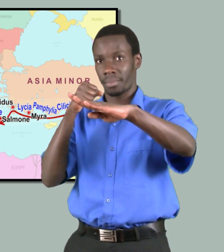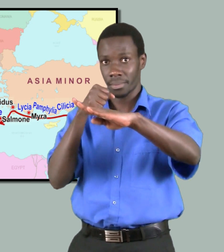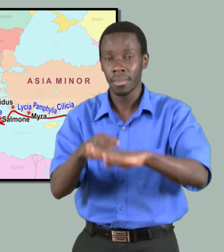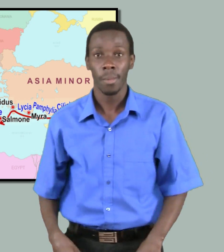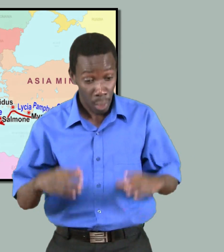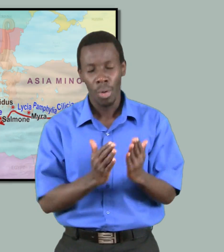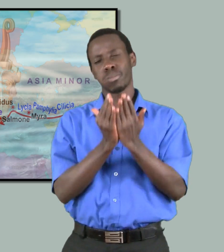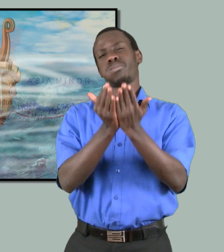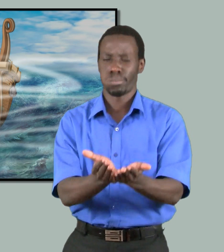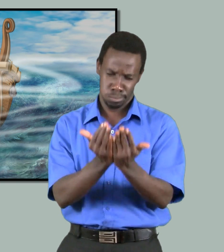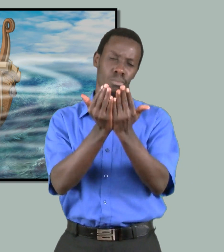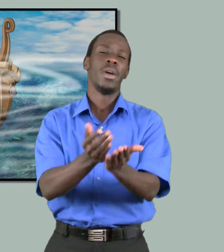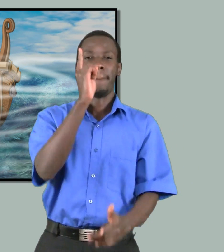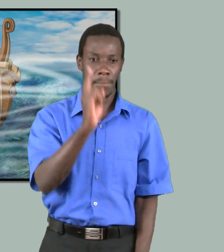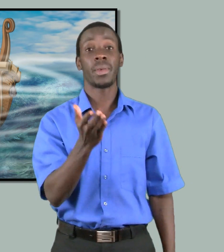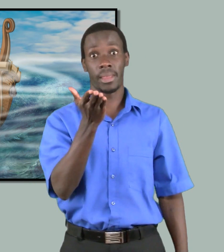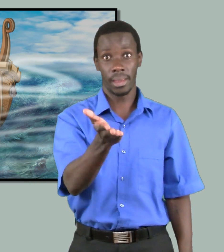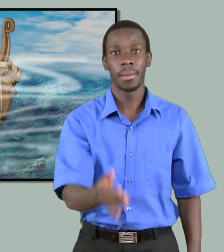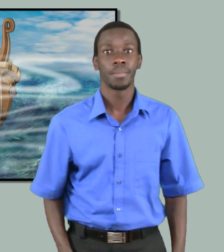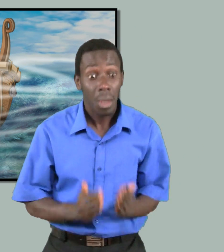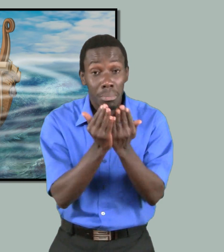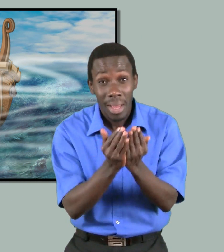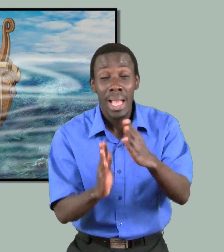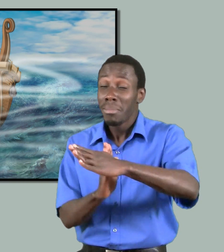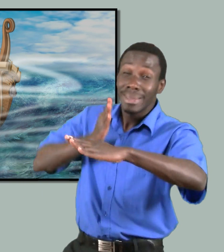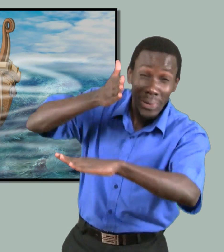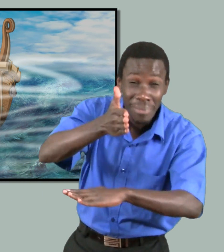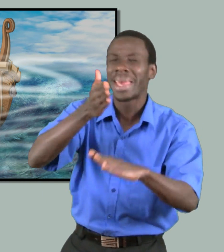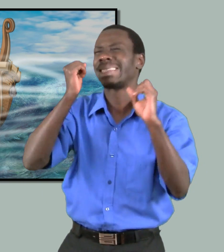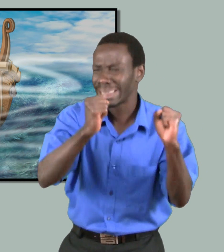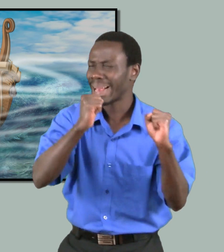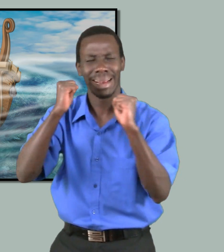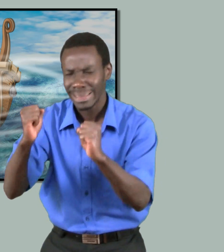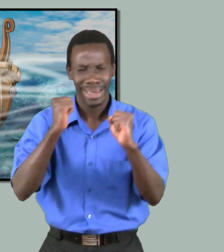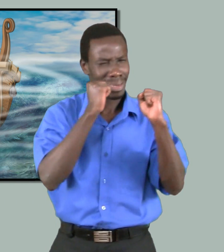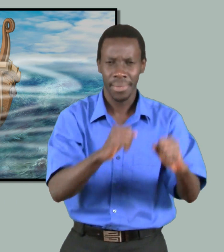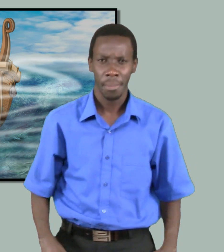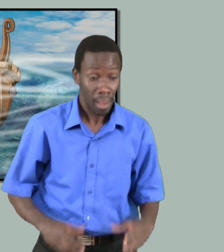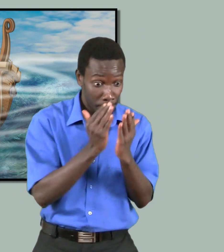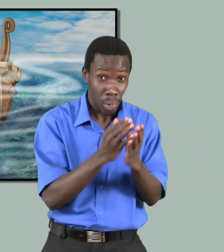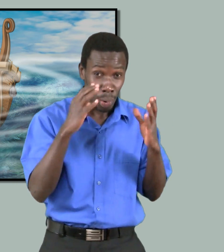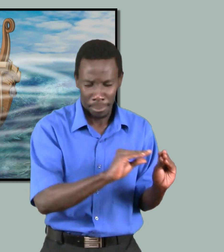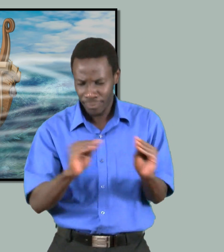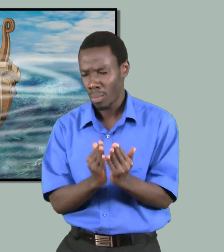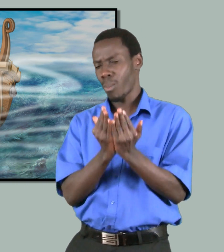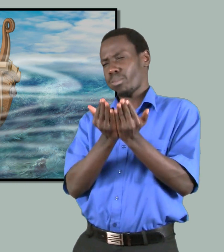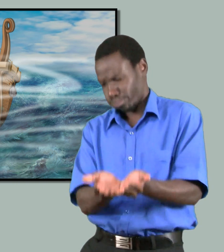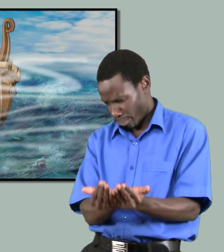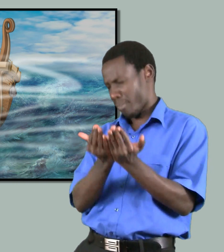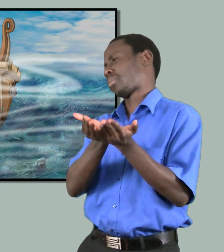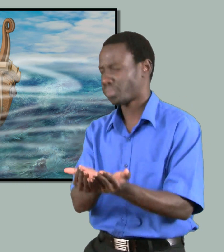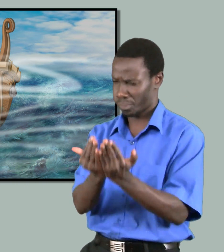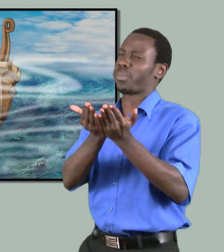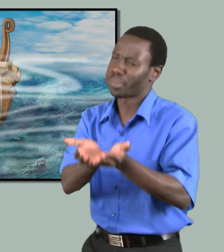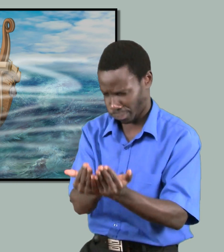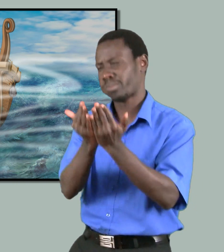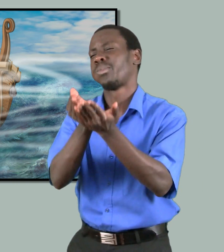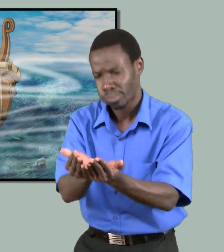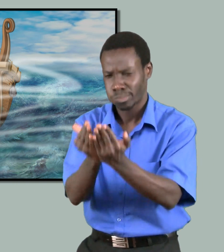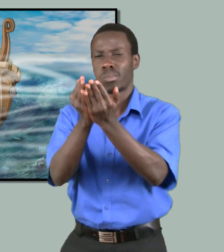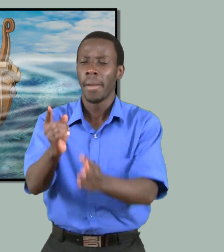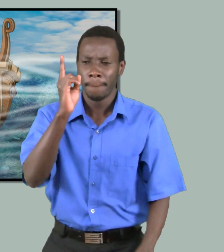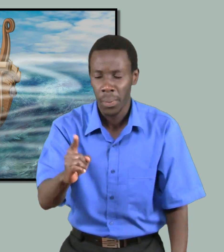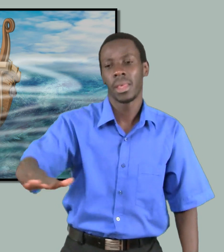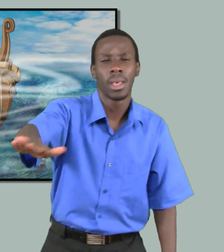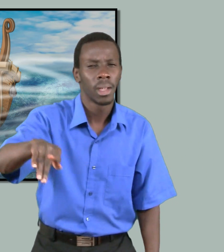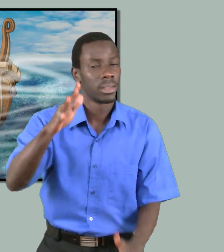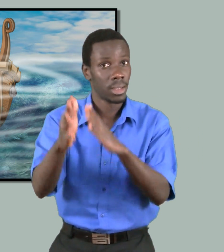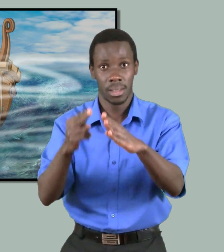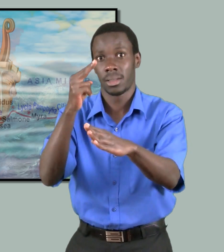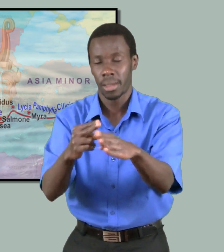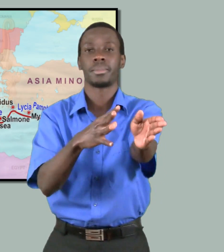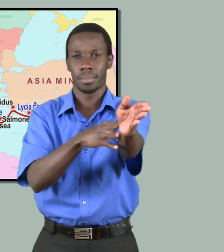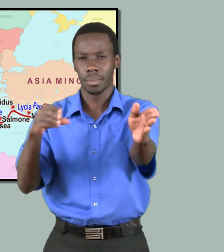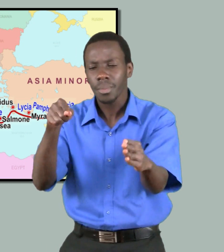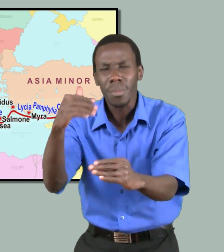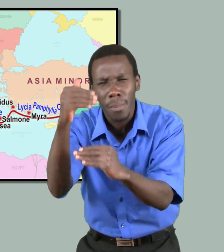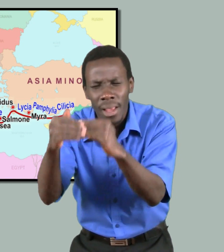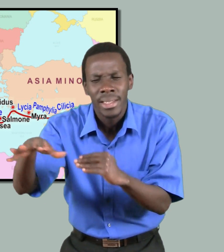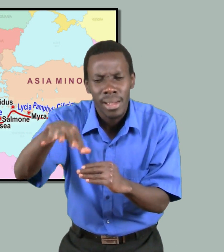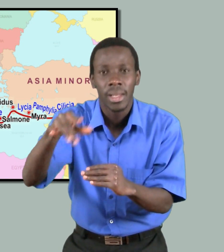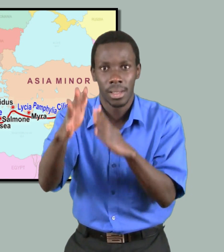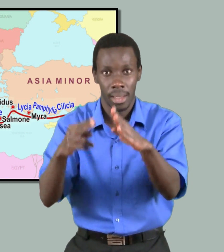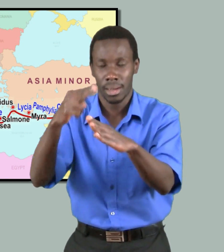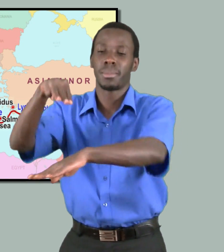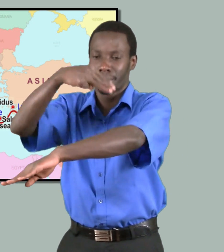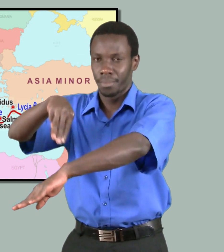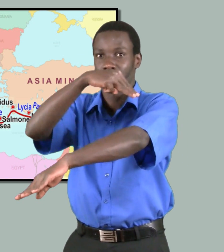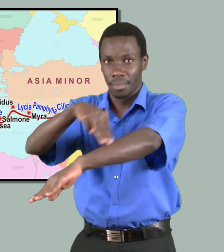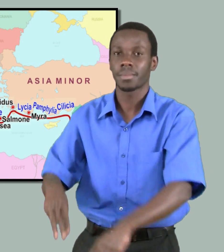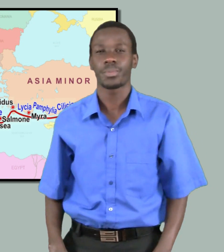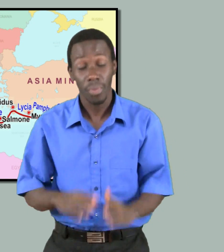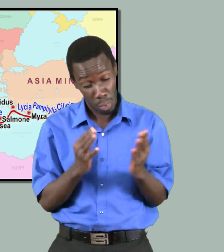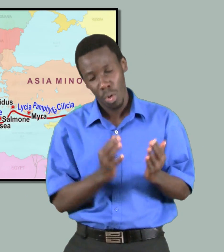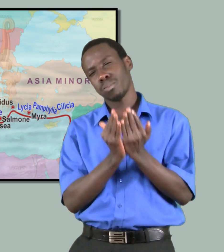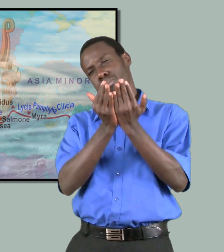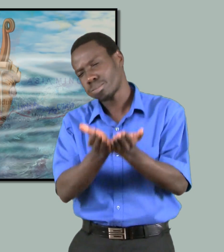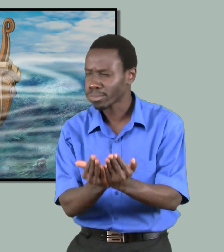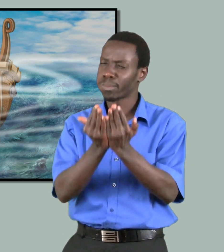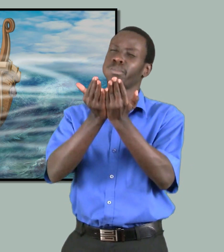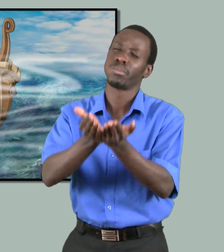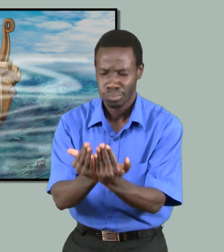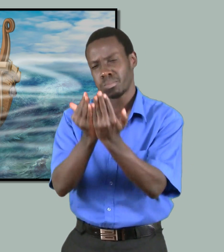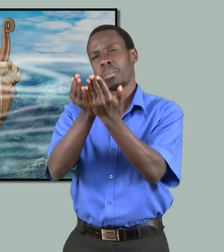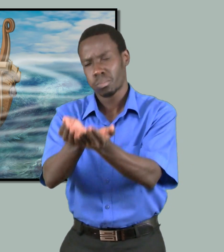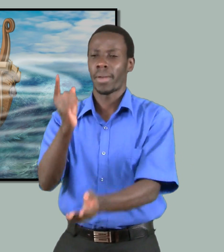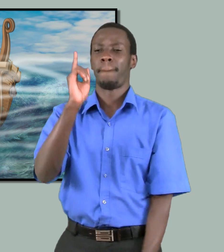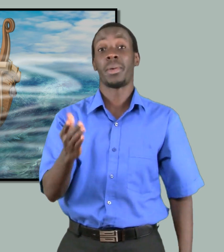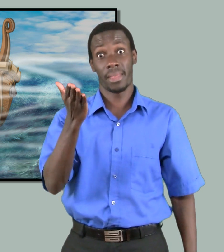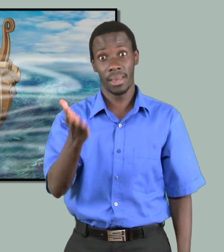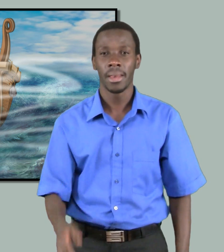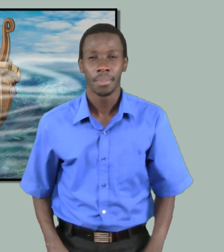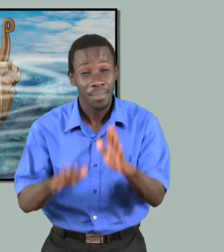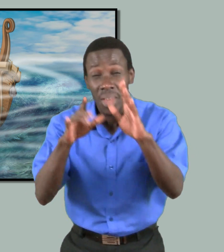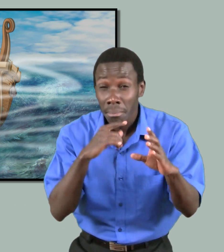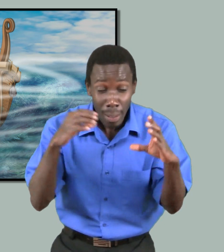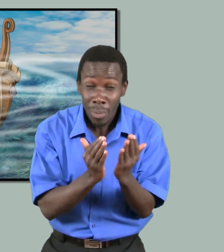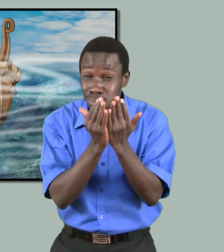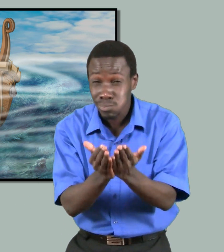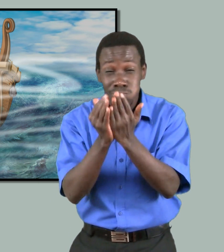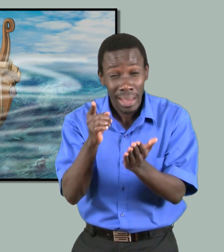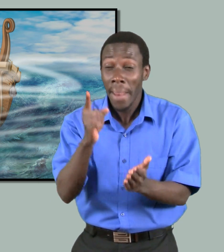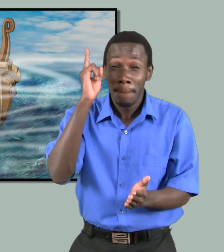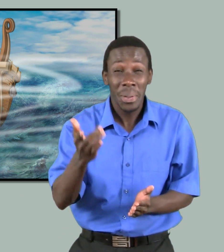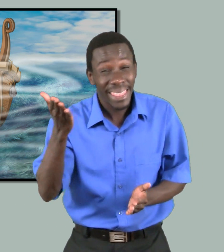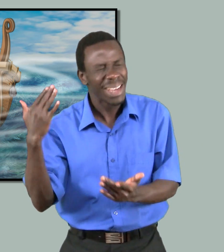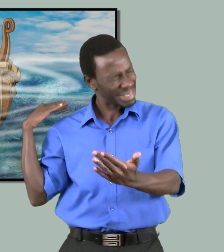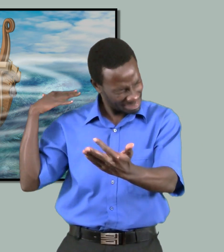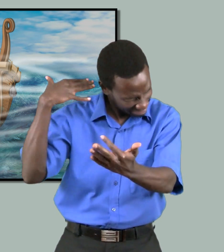After we had moved along the coast with difficulty, we came to a place called Fair Havens, near the town of Lasea.